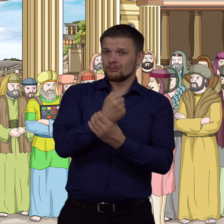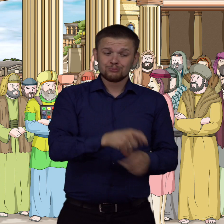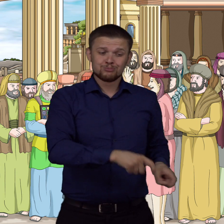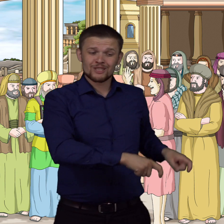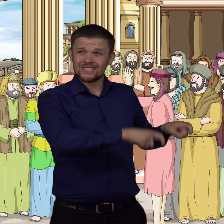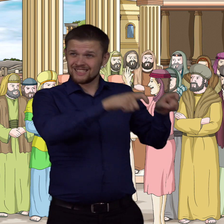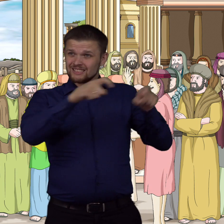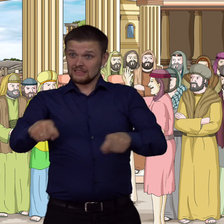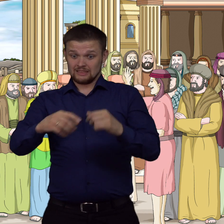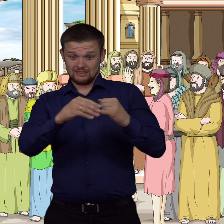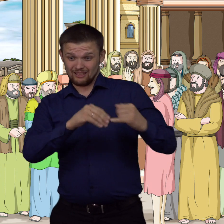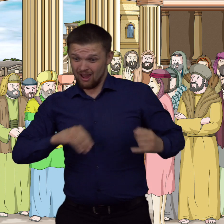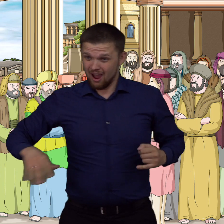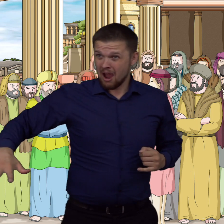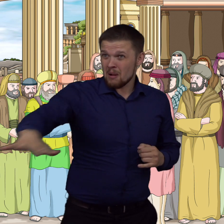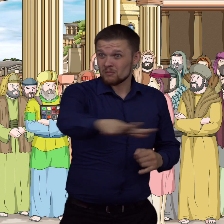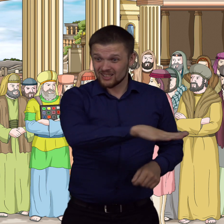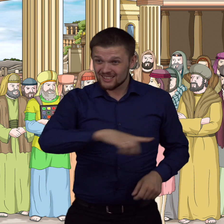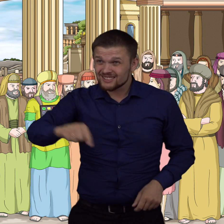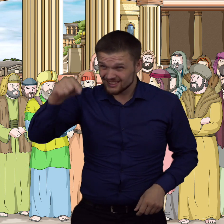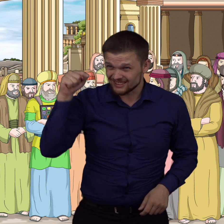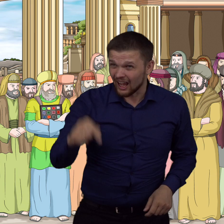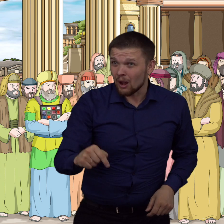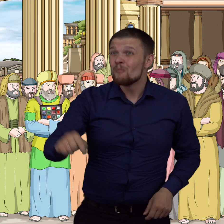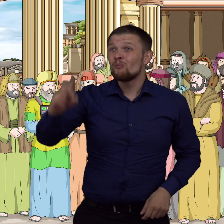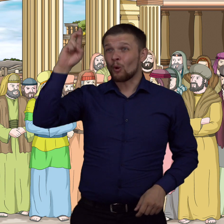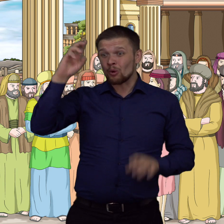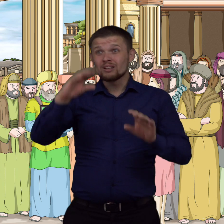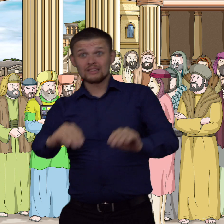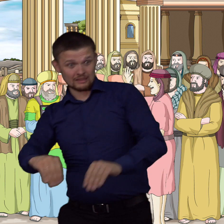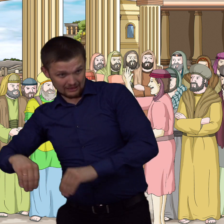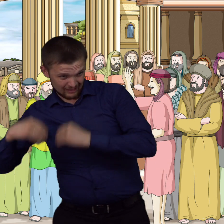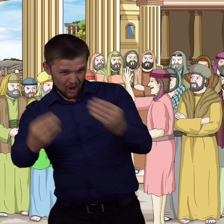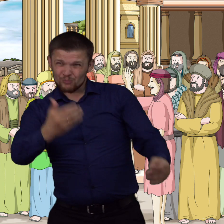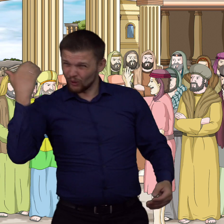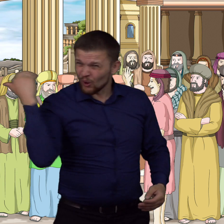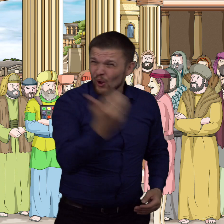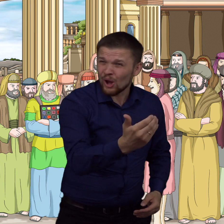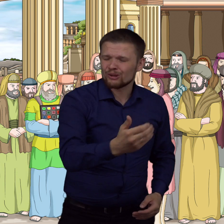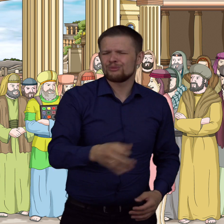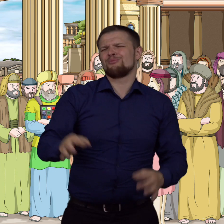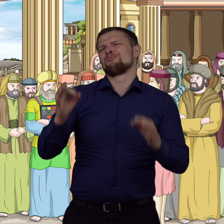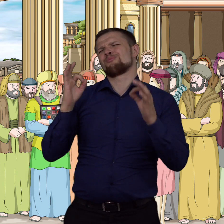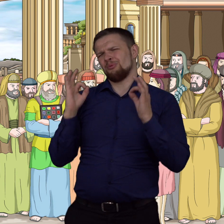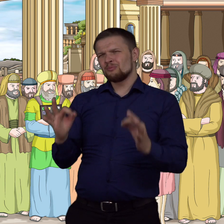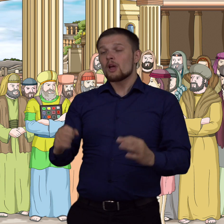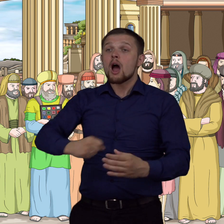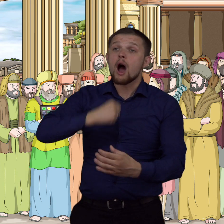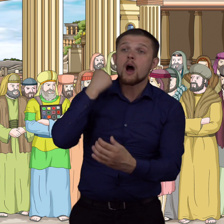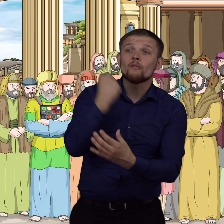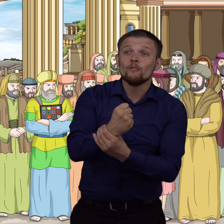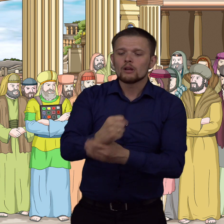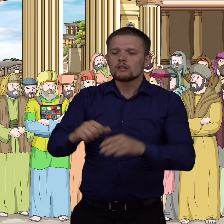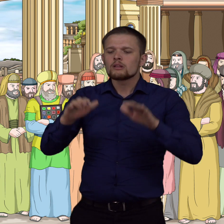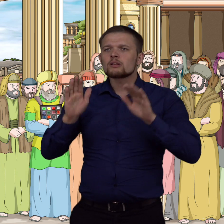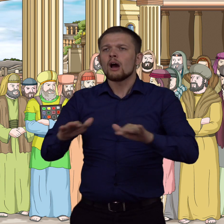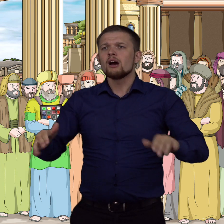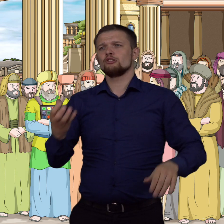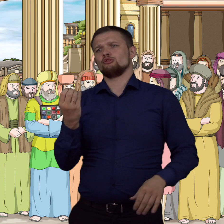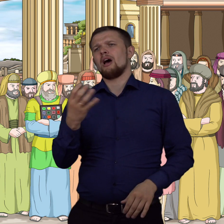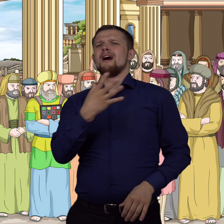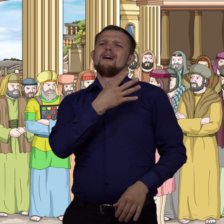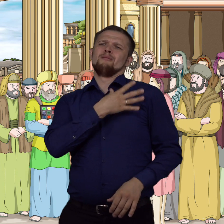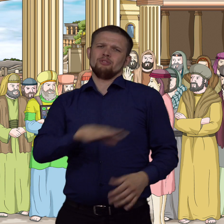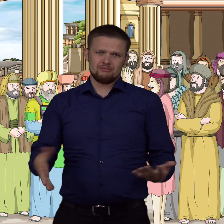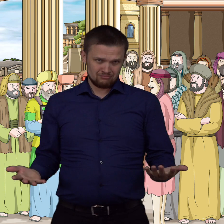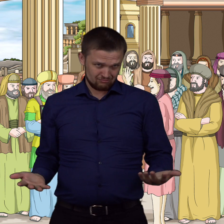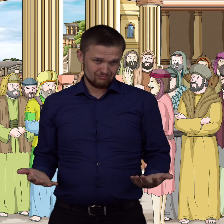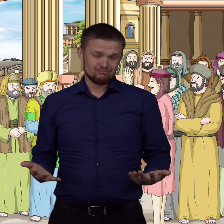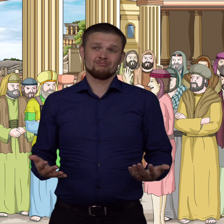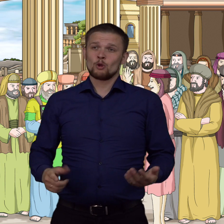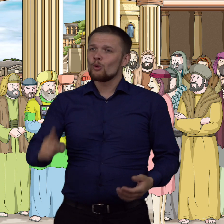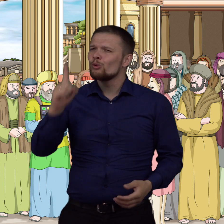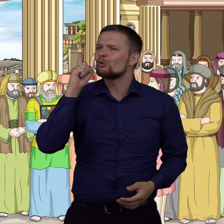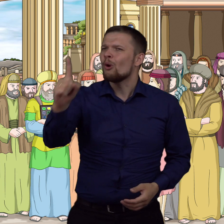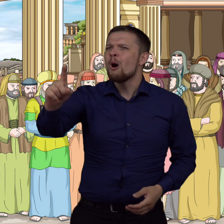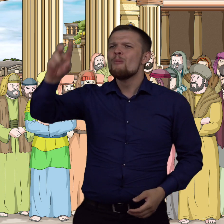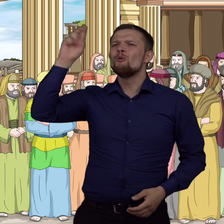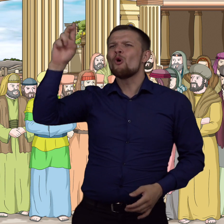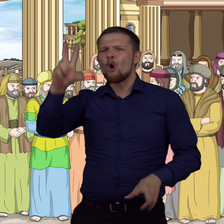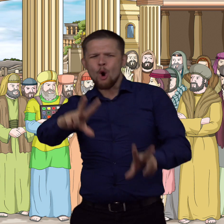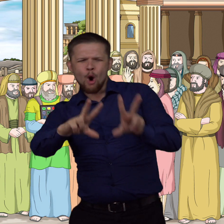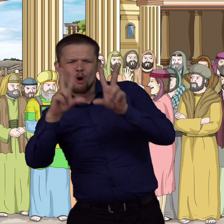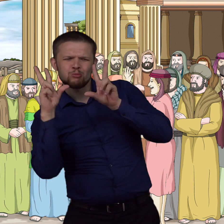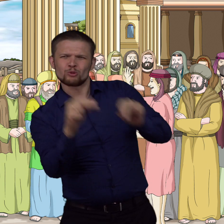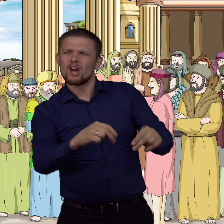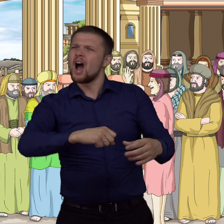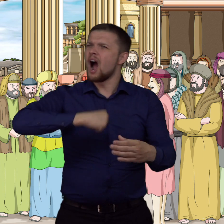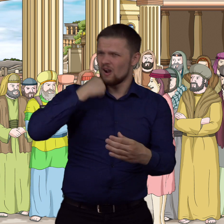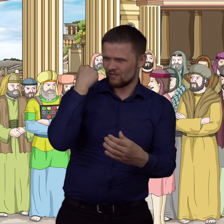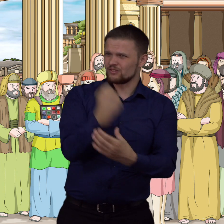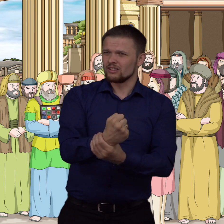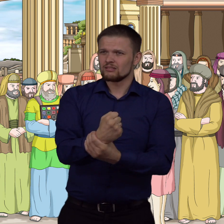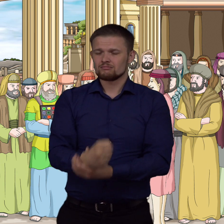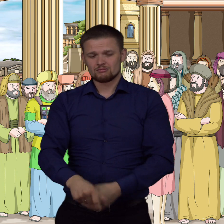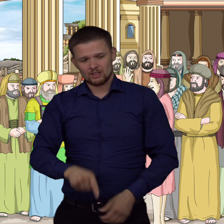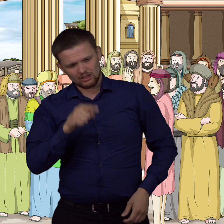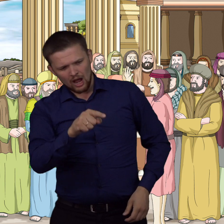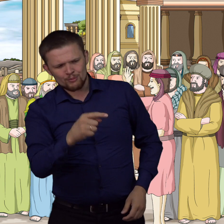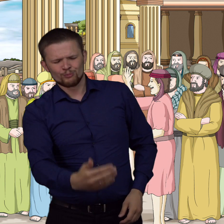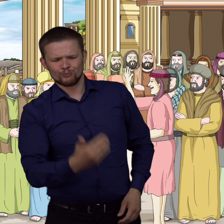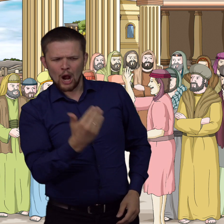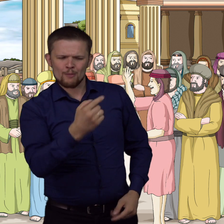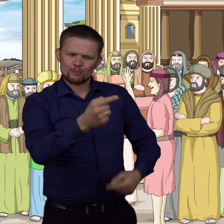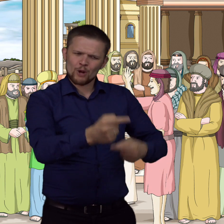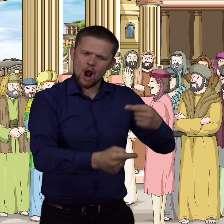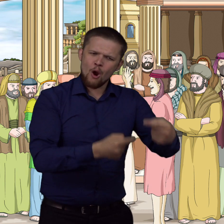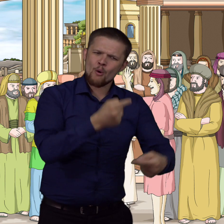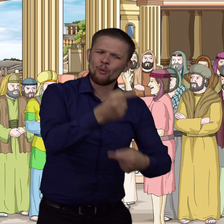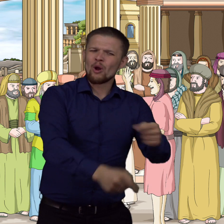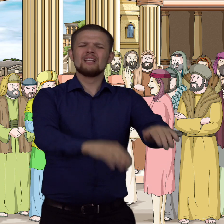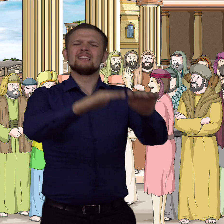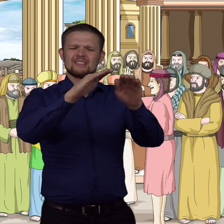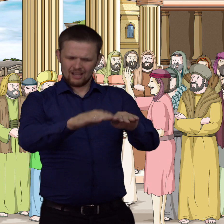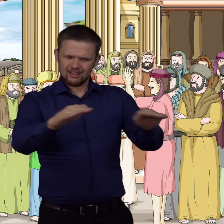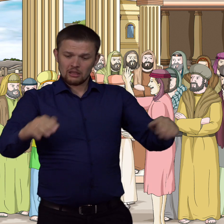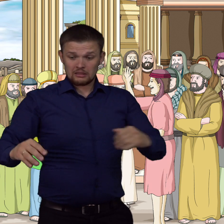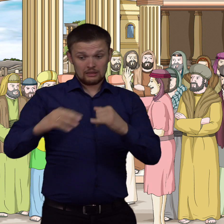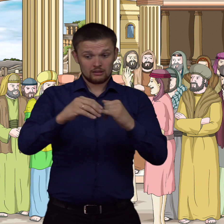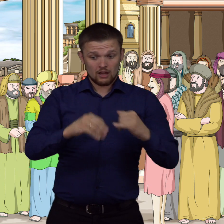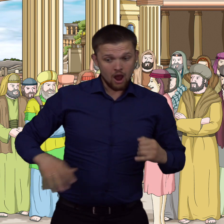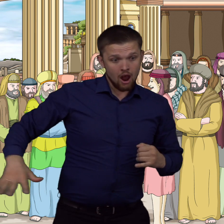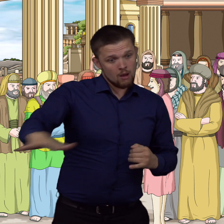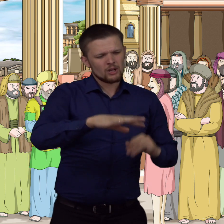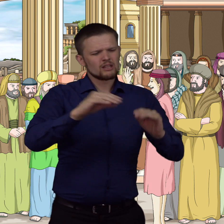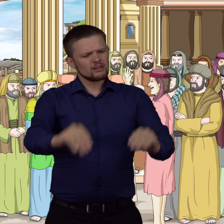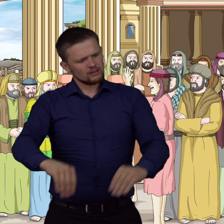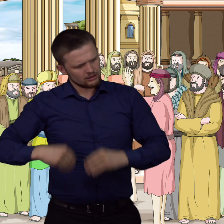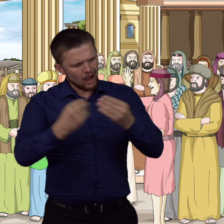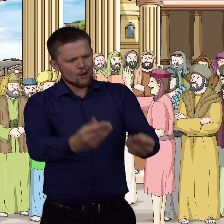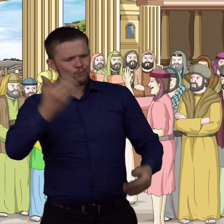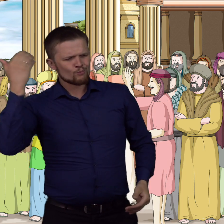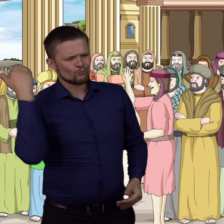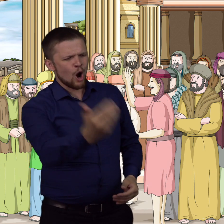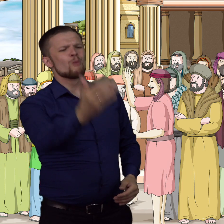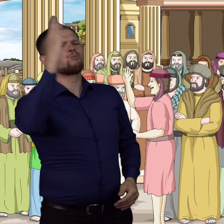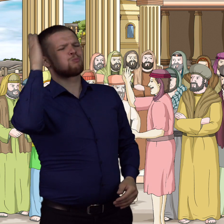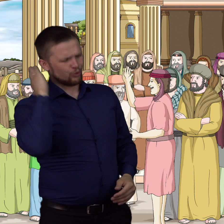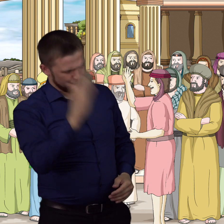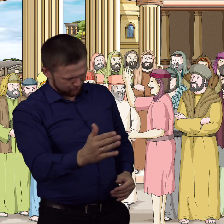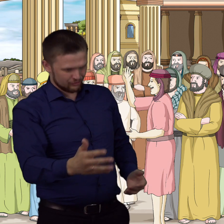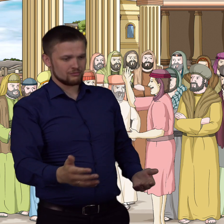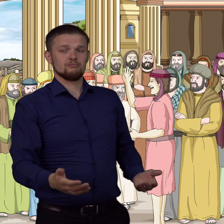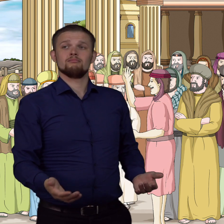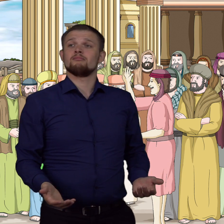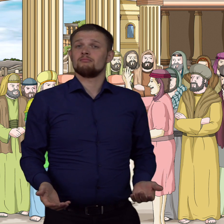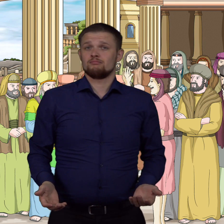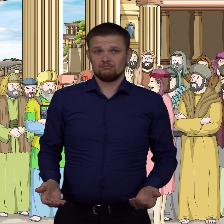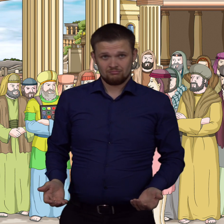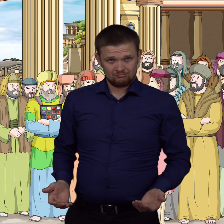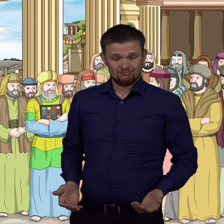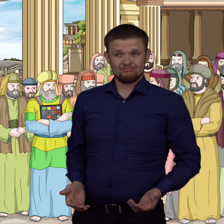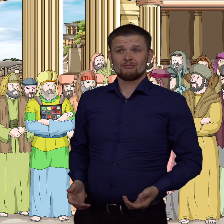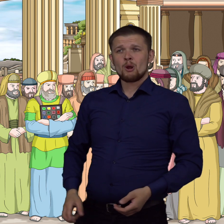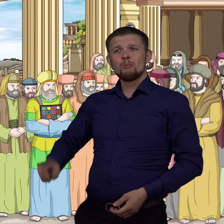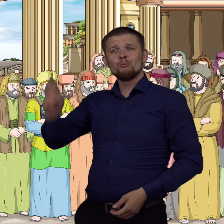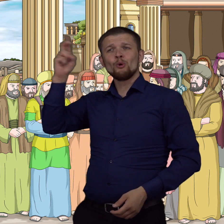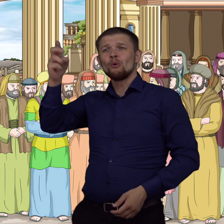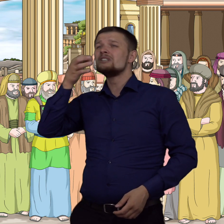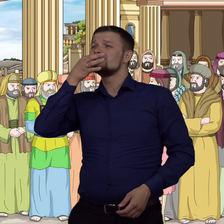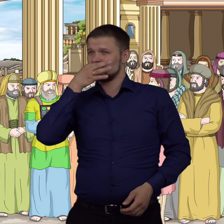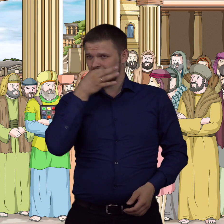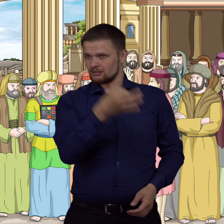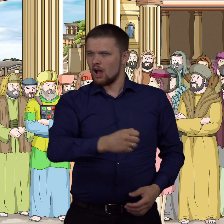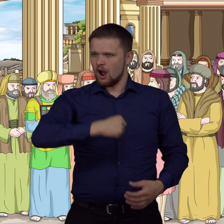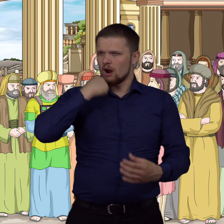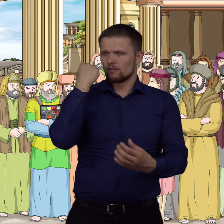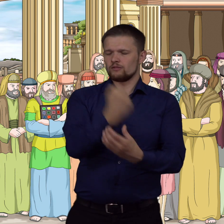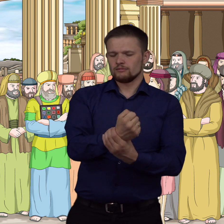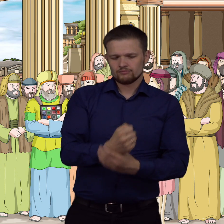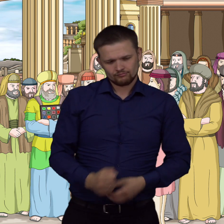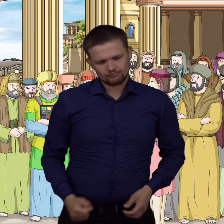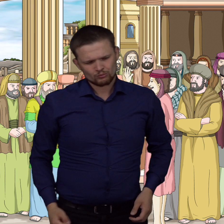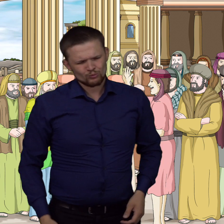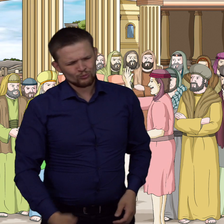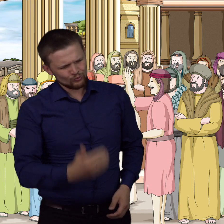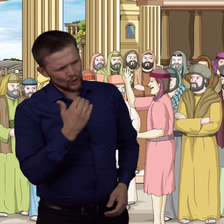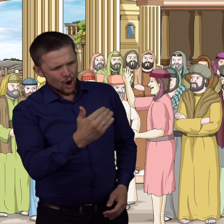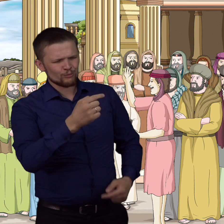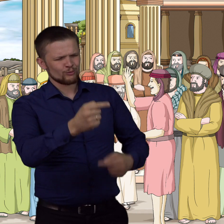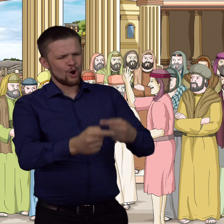But God promised to give possession of the land to Abraham and his descendants, even though he did not yet have a child.